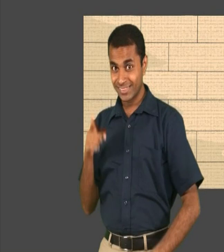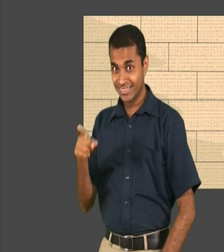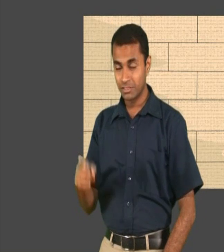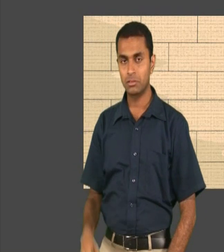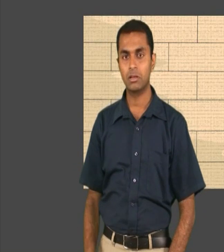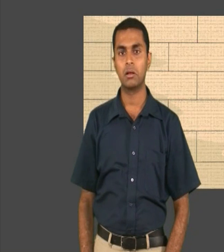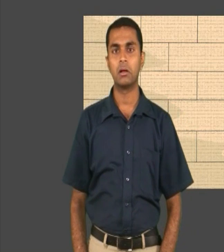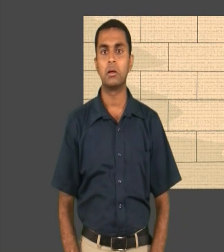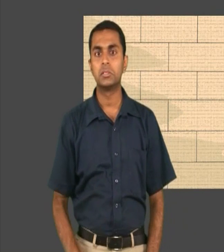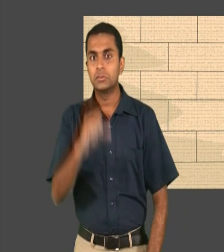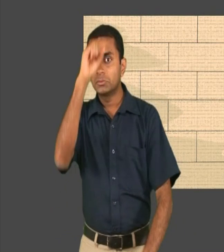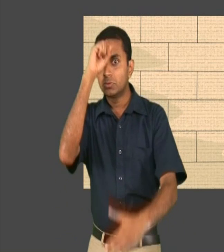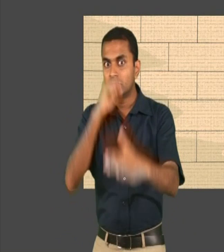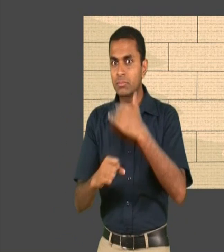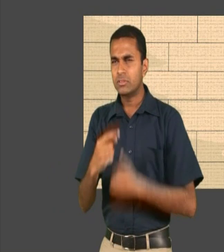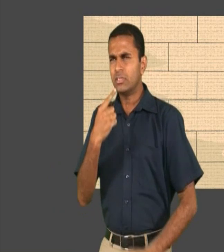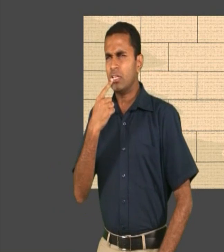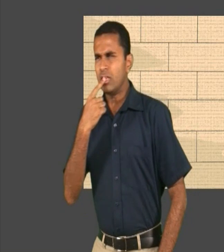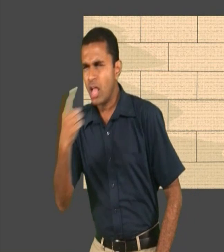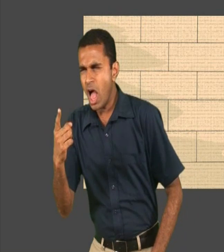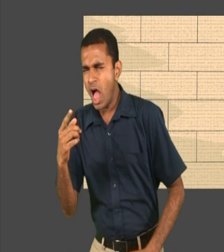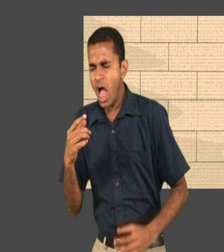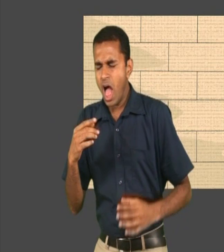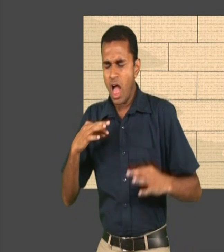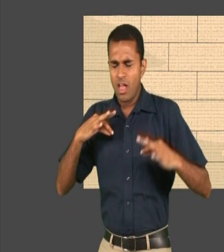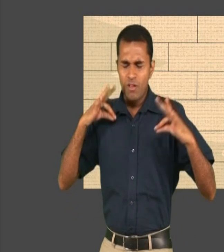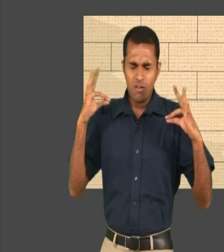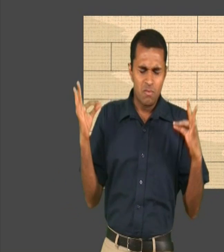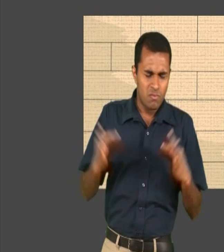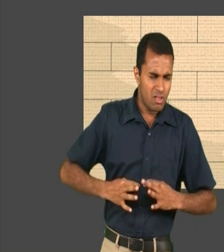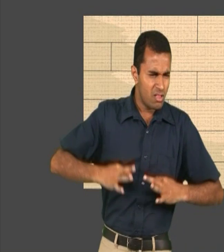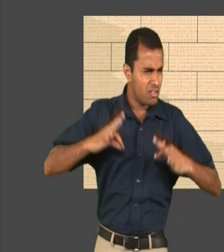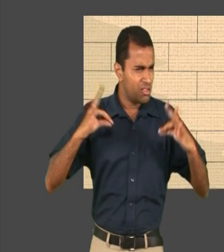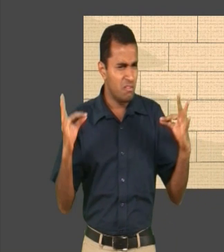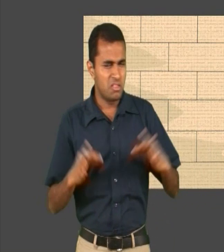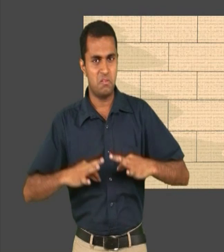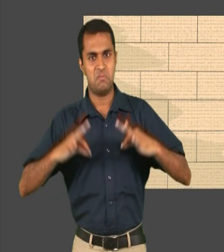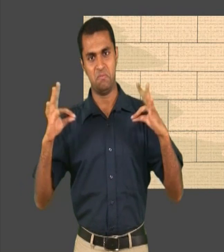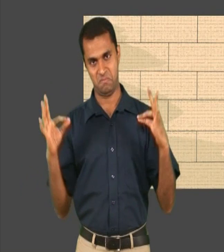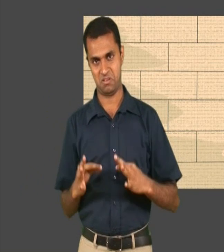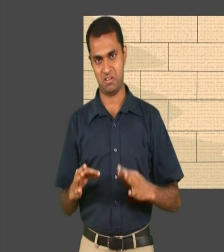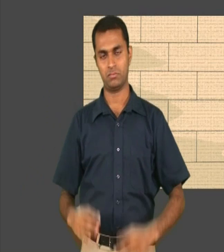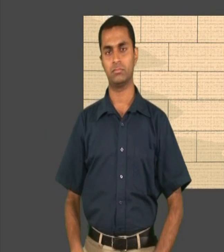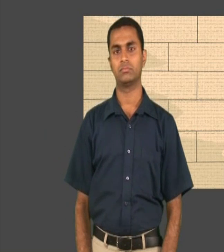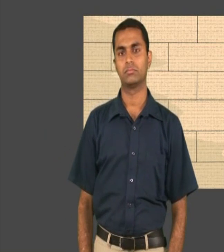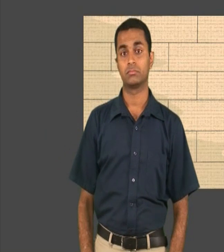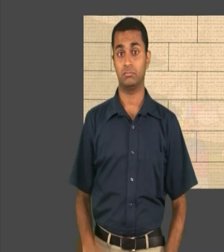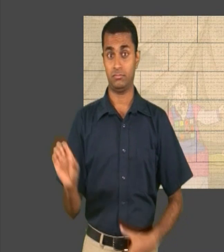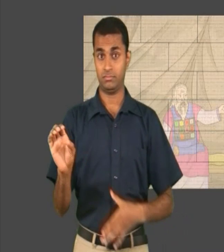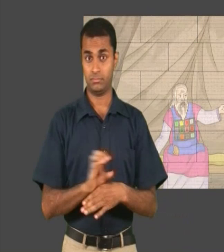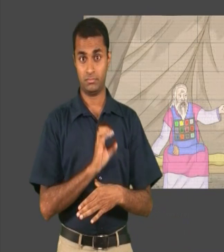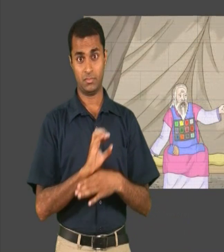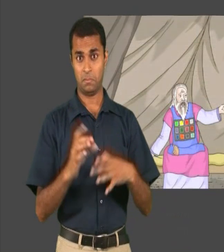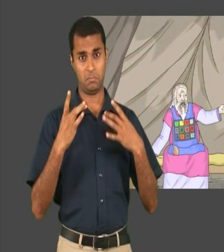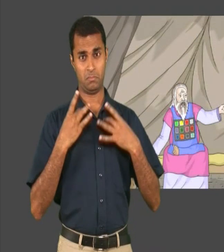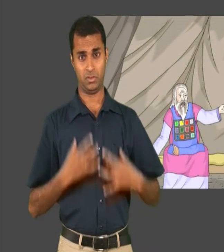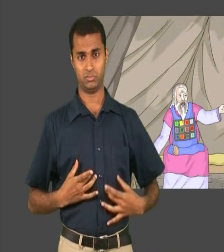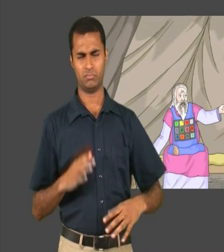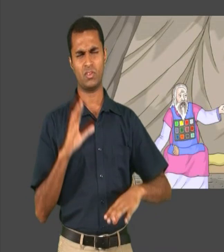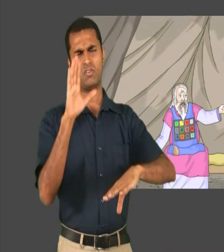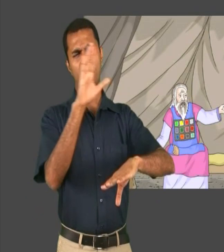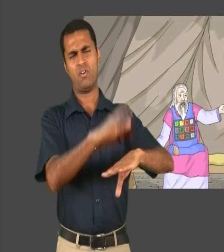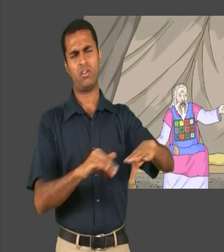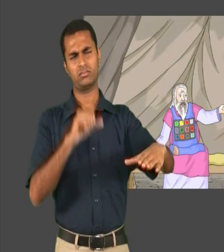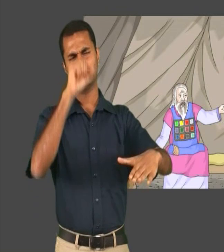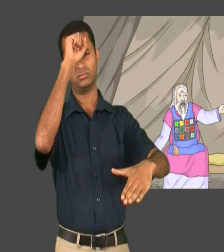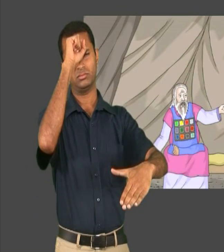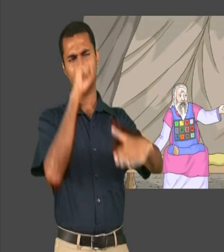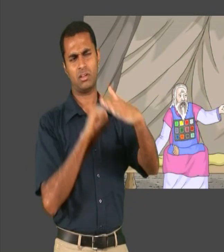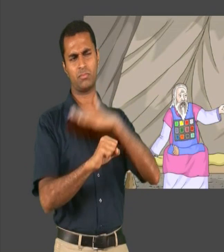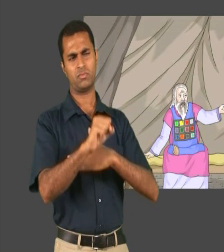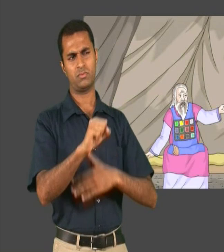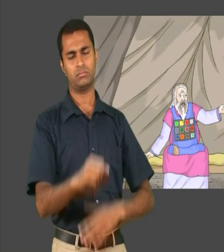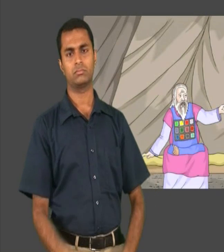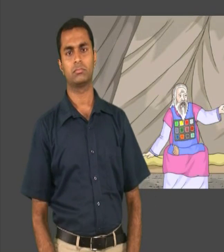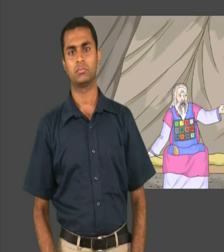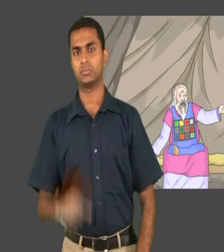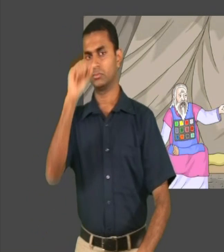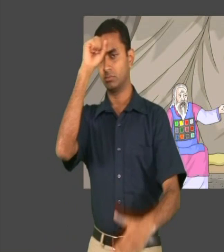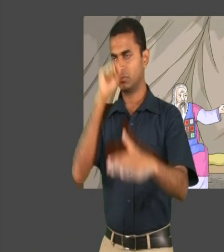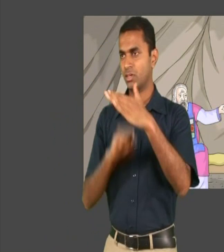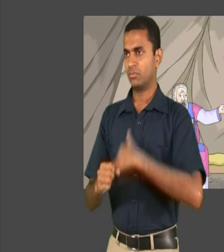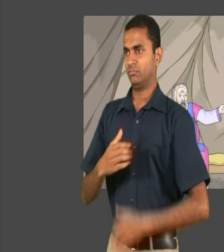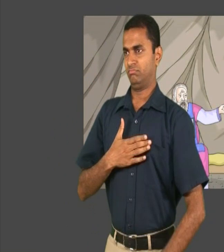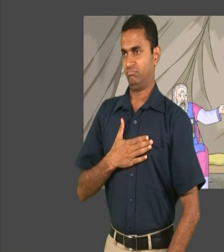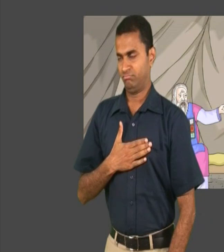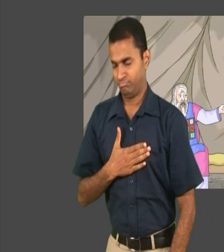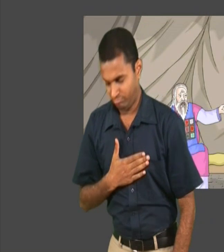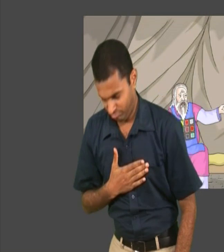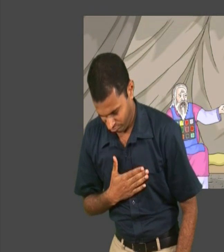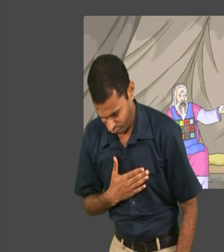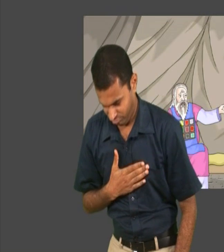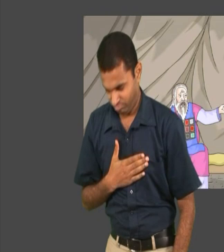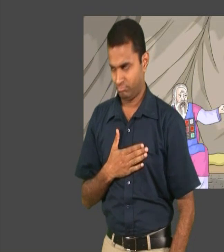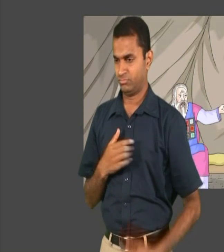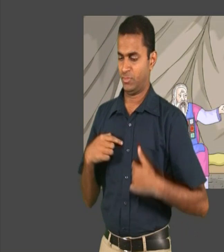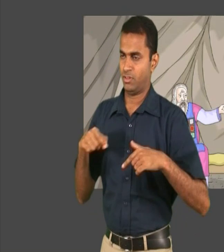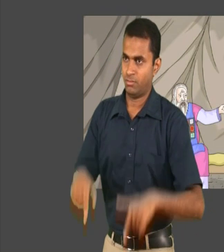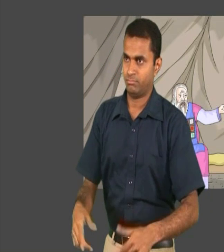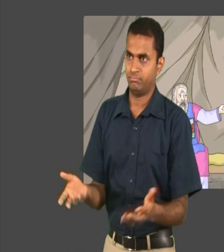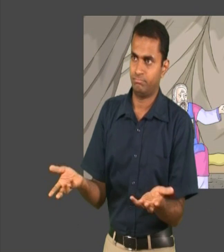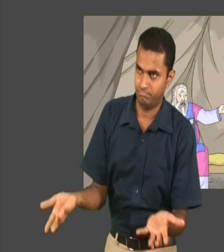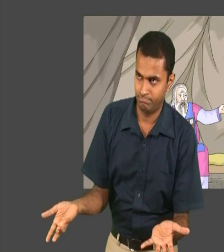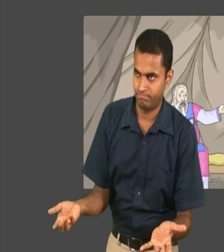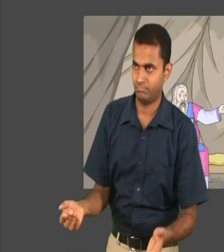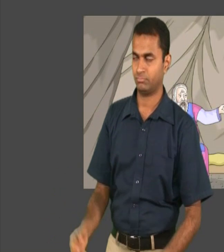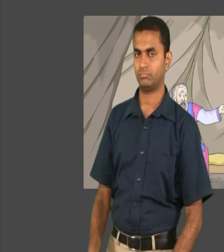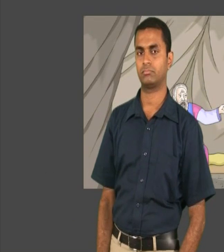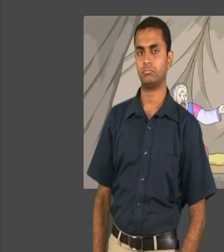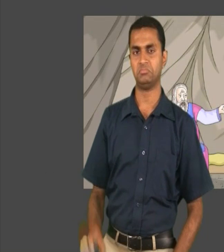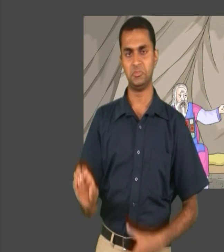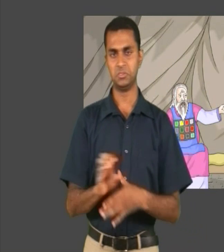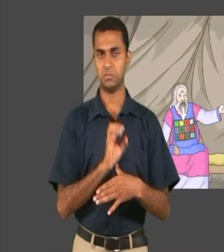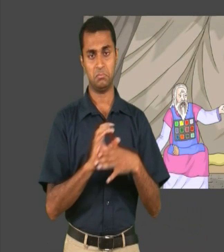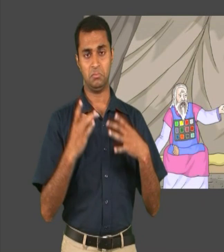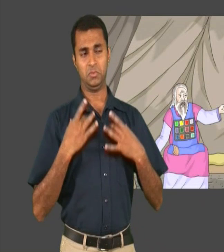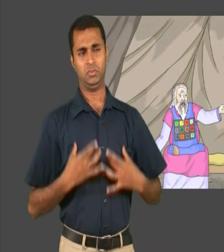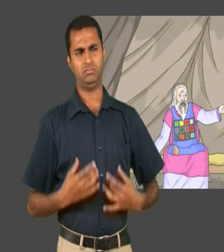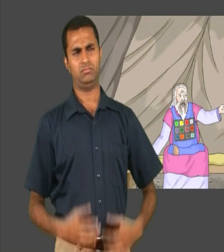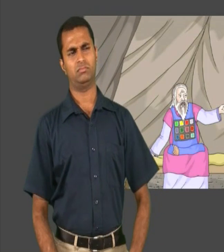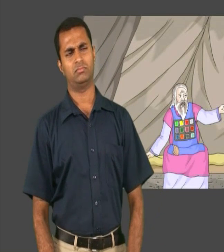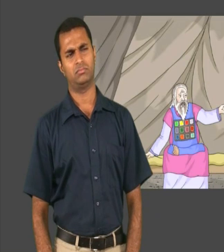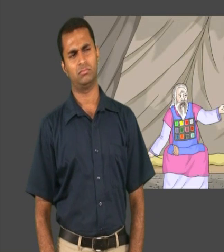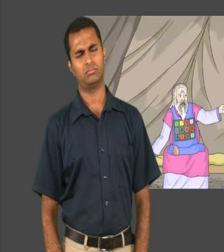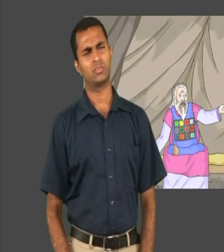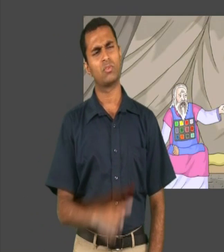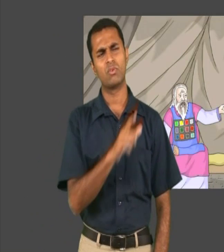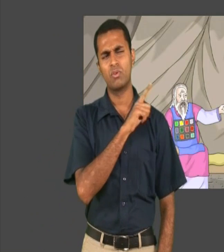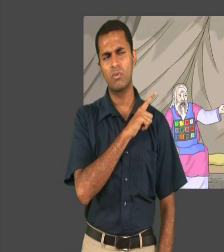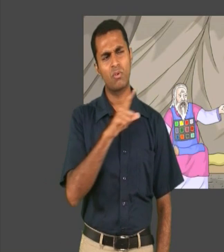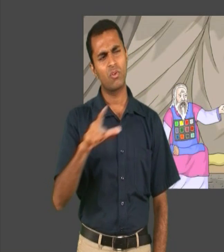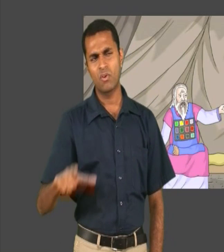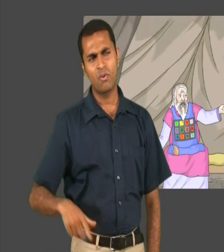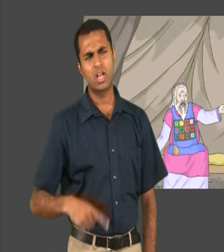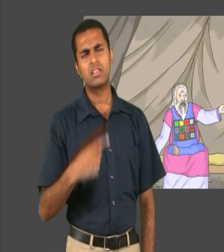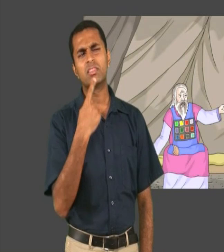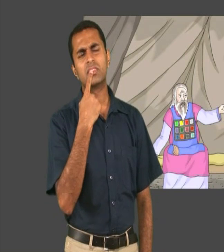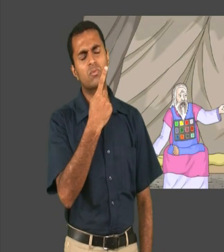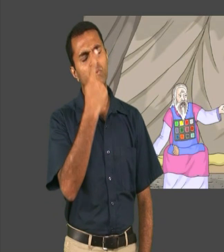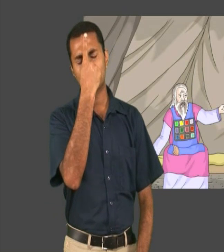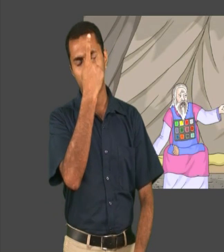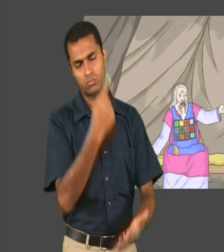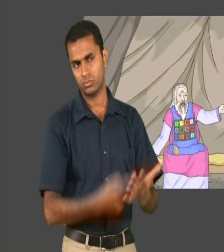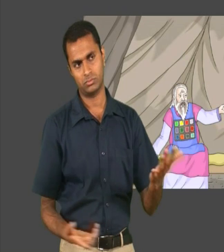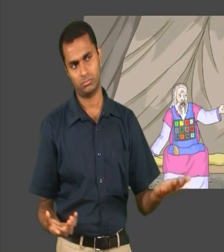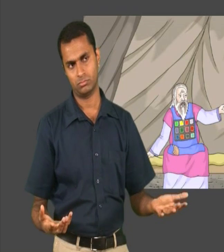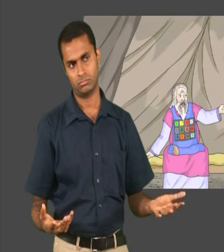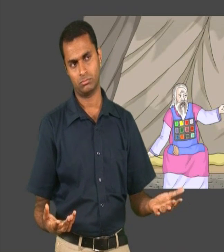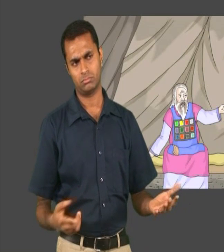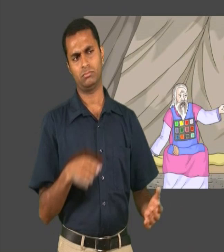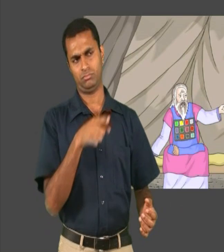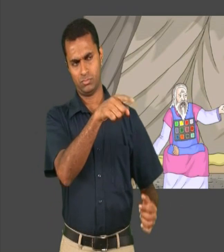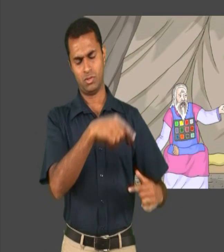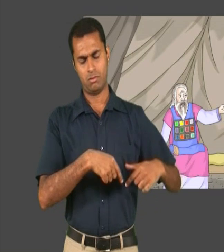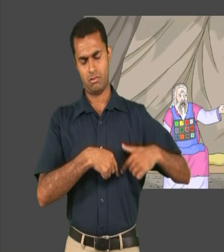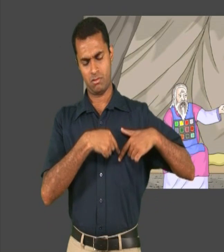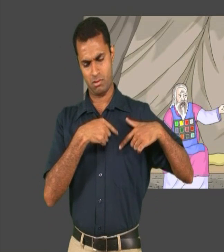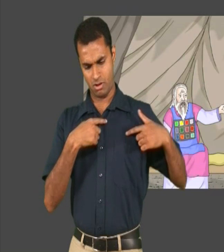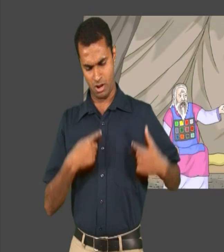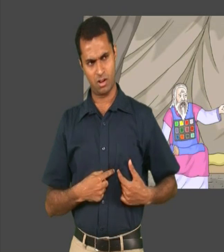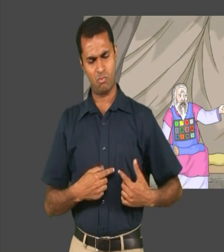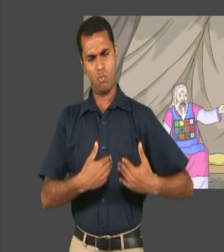He was afraid to tell Eli the vision, but Eli called to him and said, “Samuel, my son.” “Here I am,” answered Samuel.